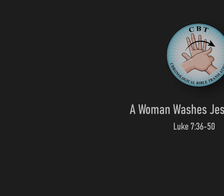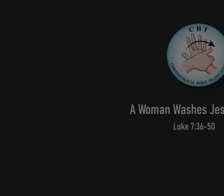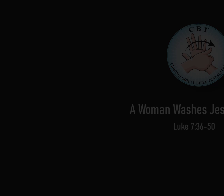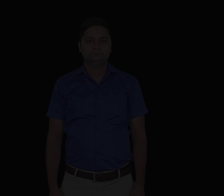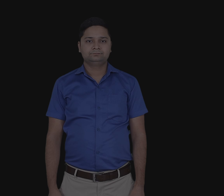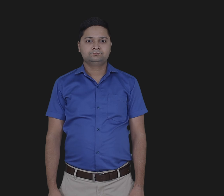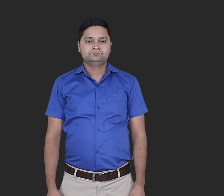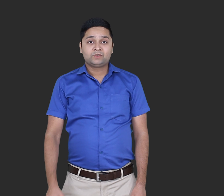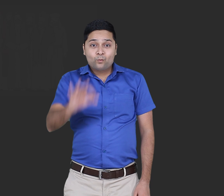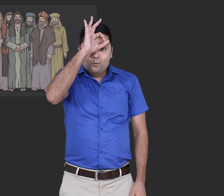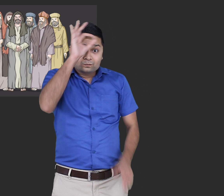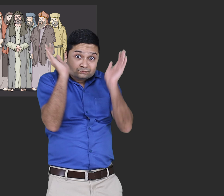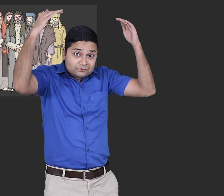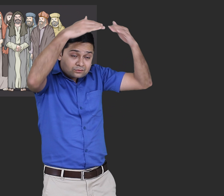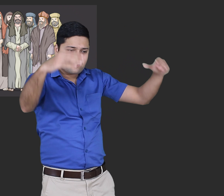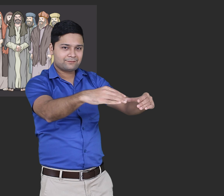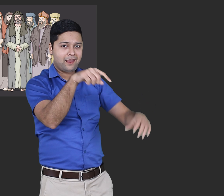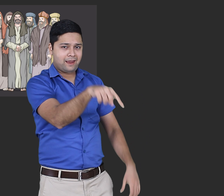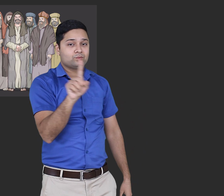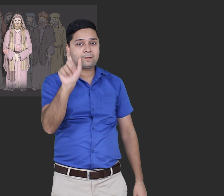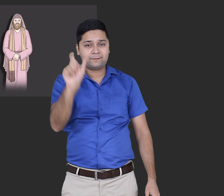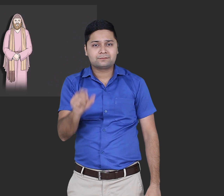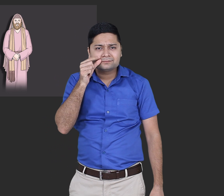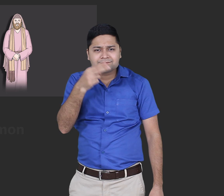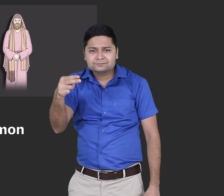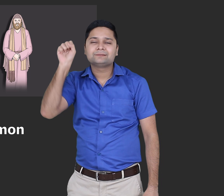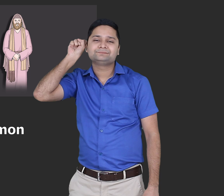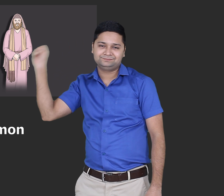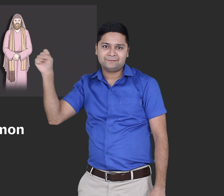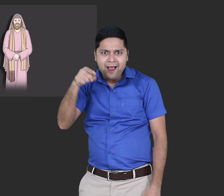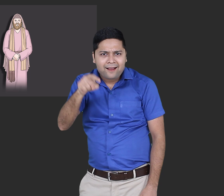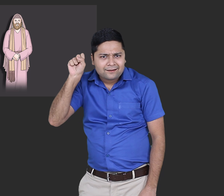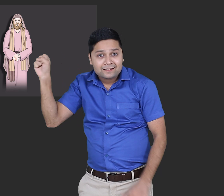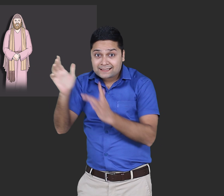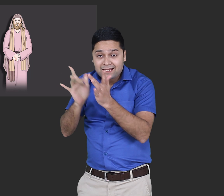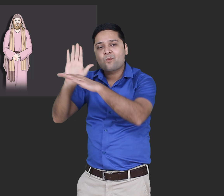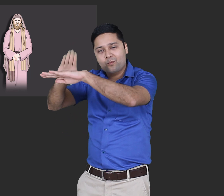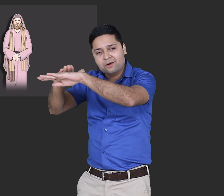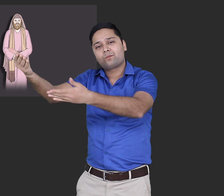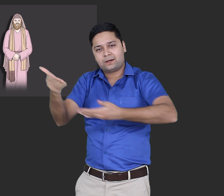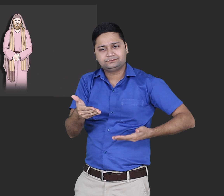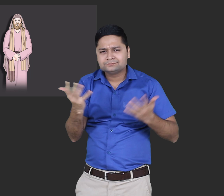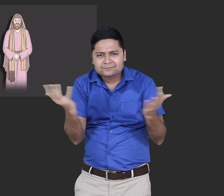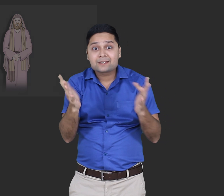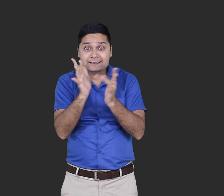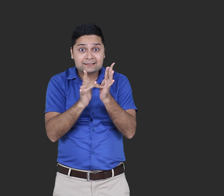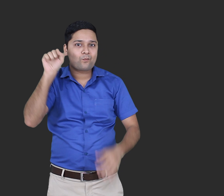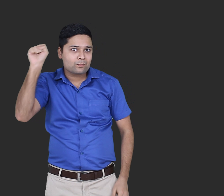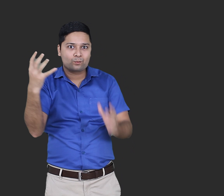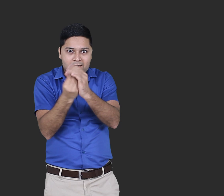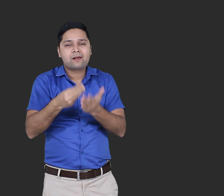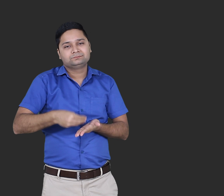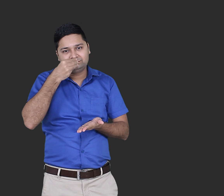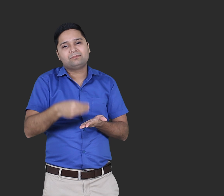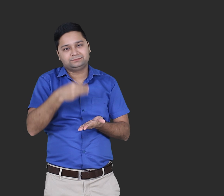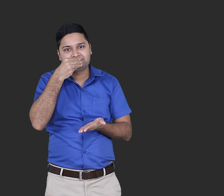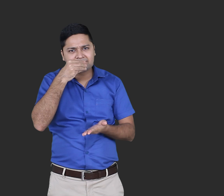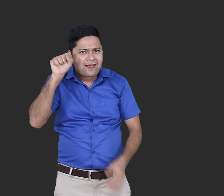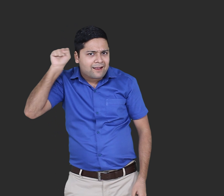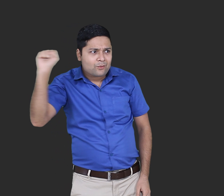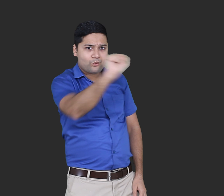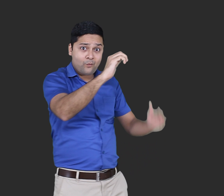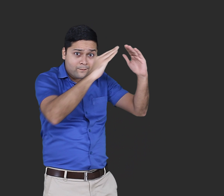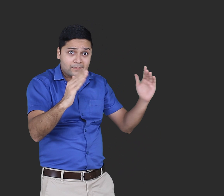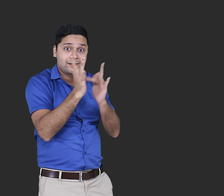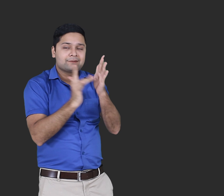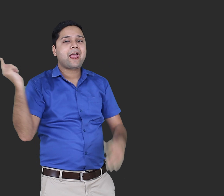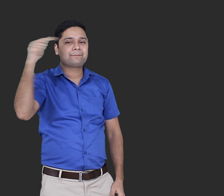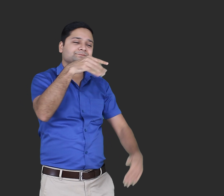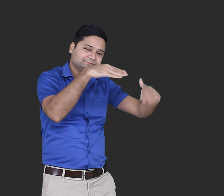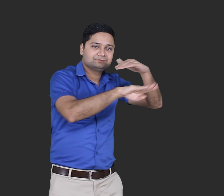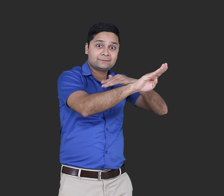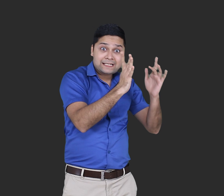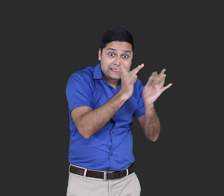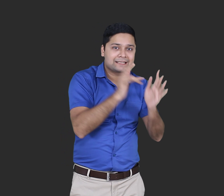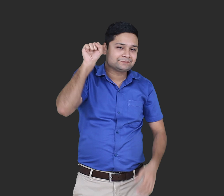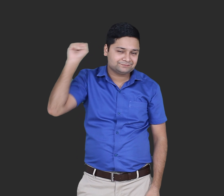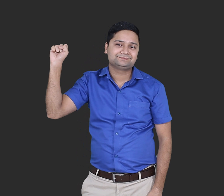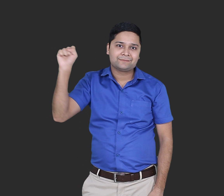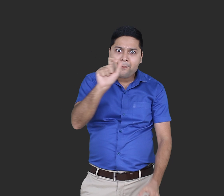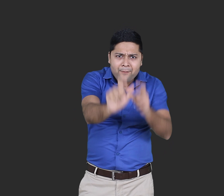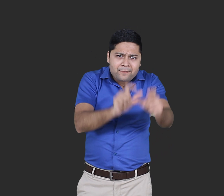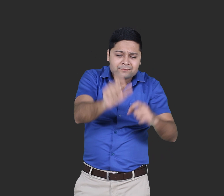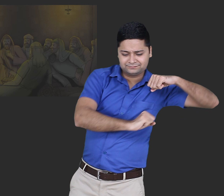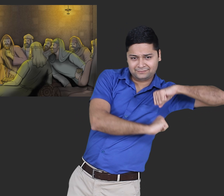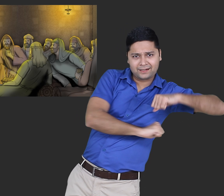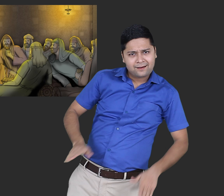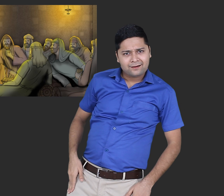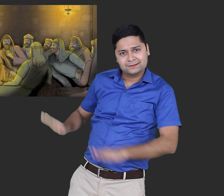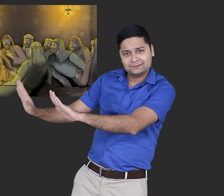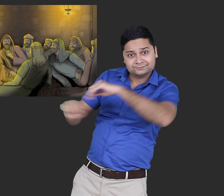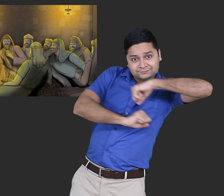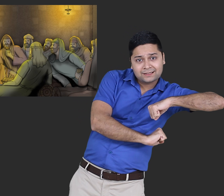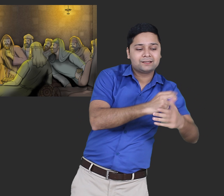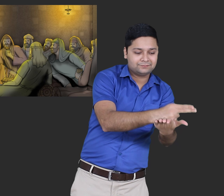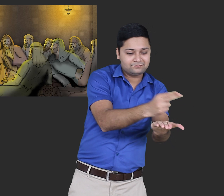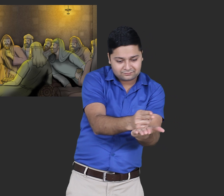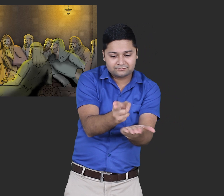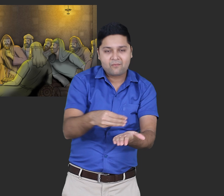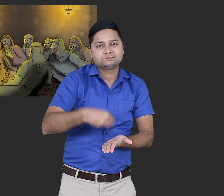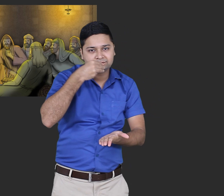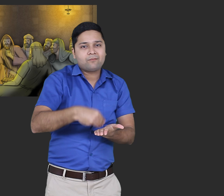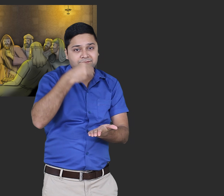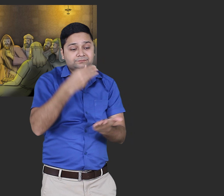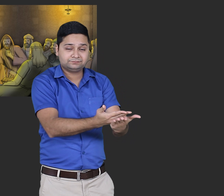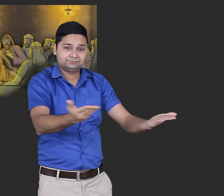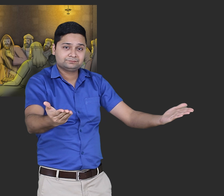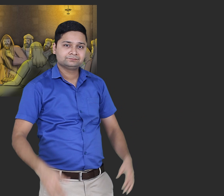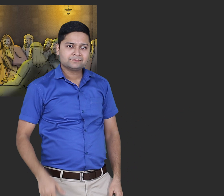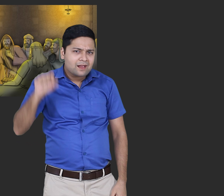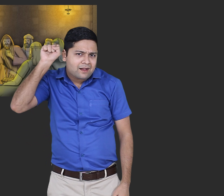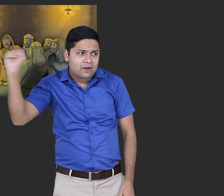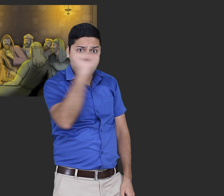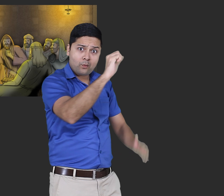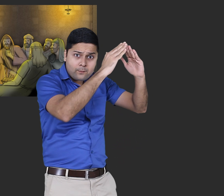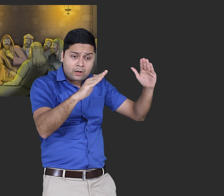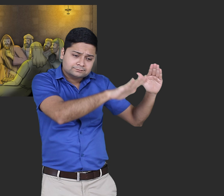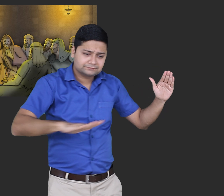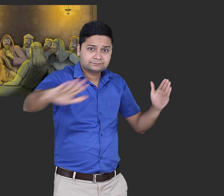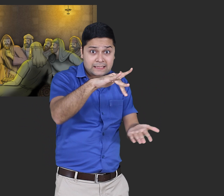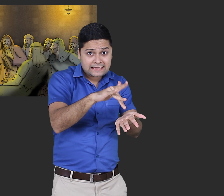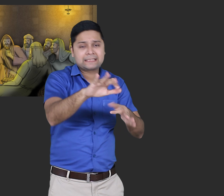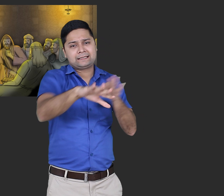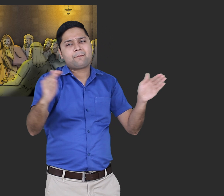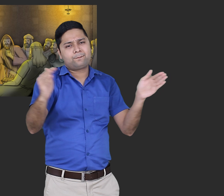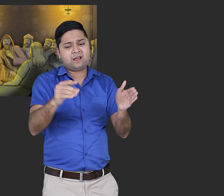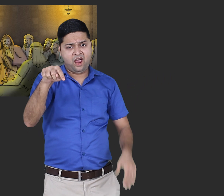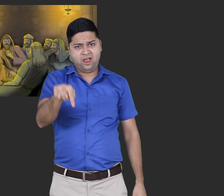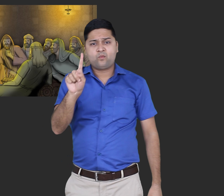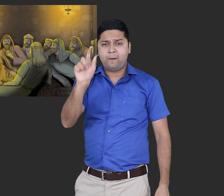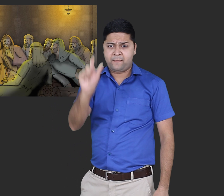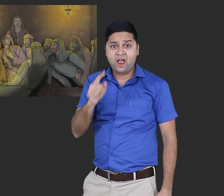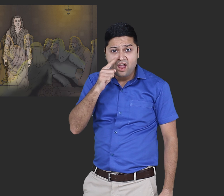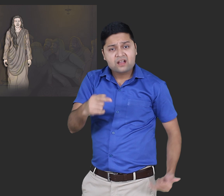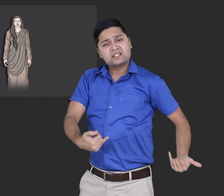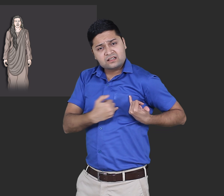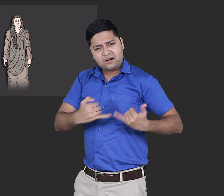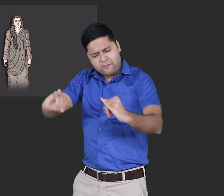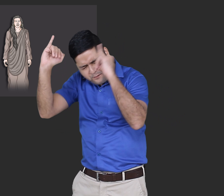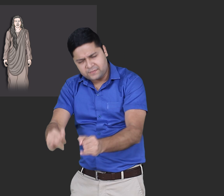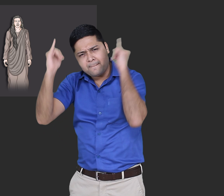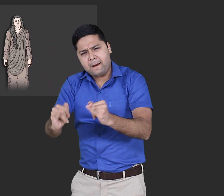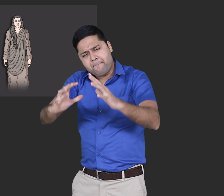Then one of the Pharisees invited Jesus to eat with him, and He entered the Pharisee’s house and reclined at the table.